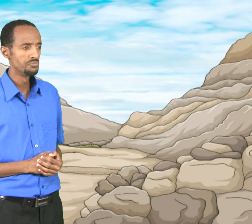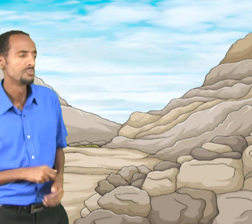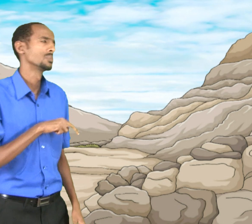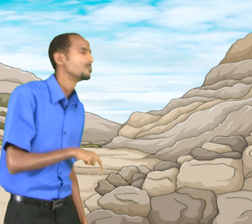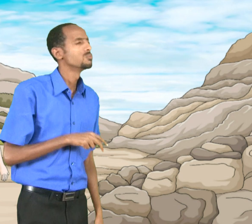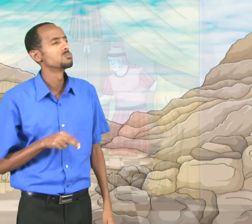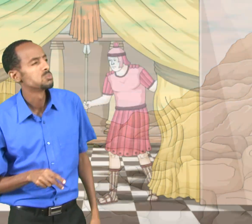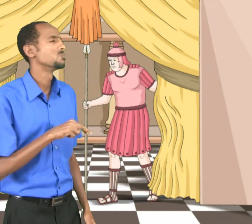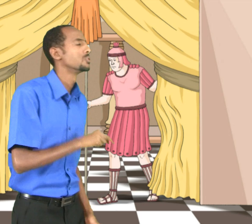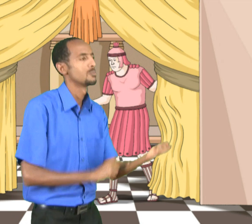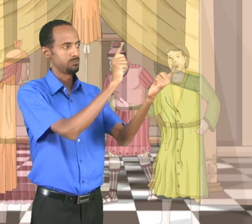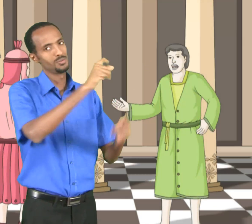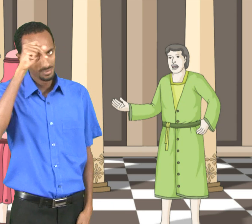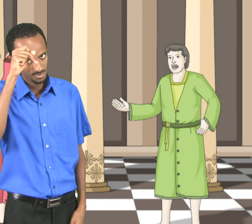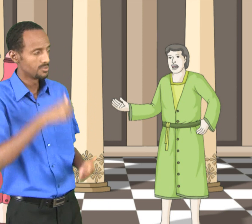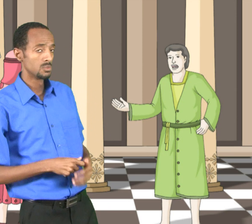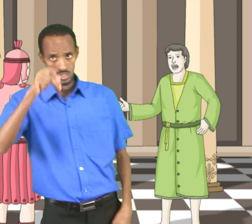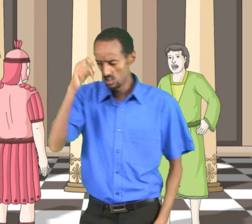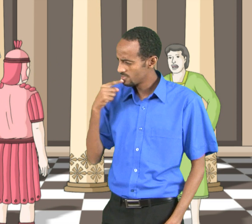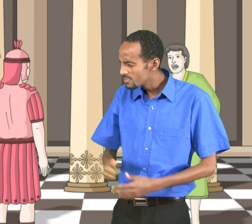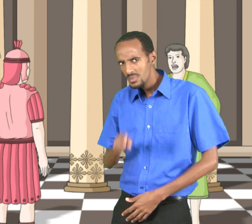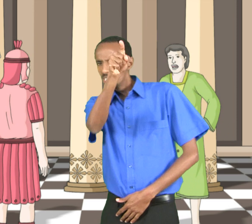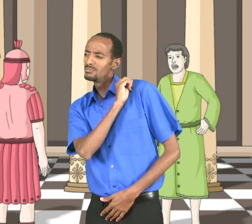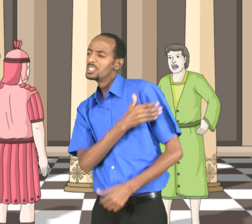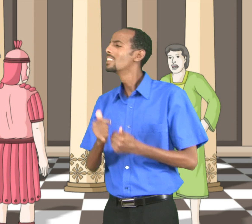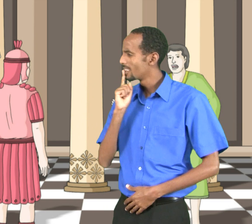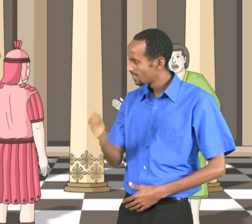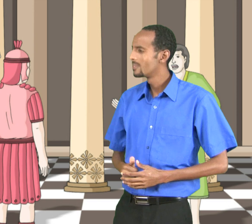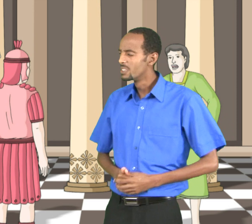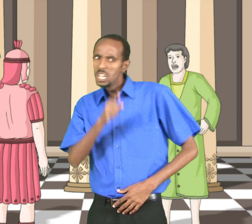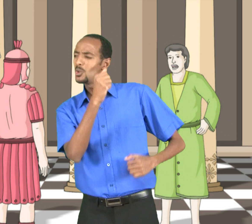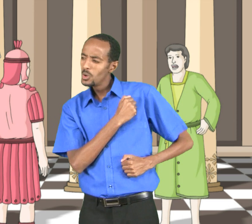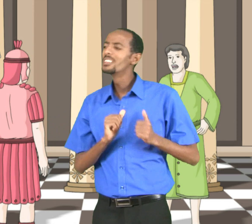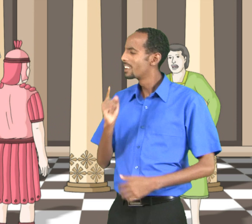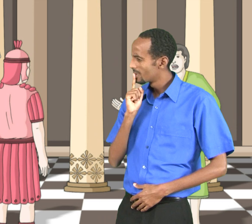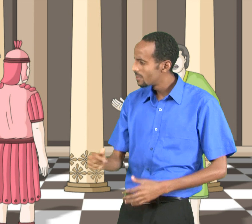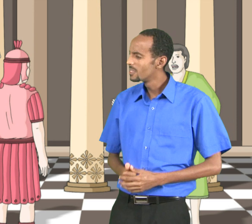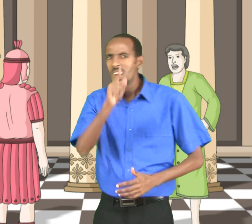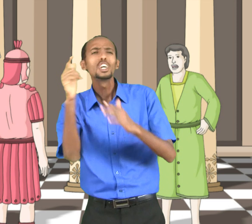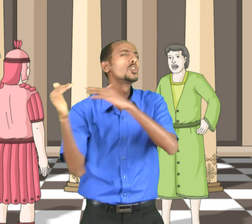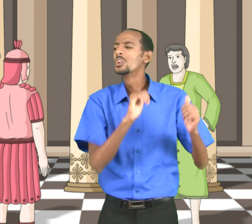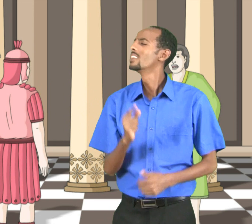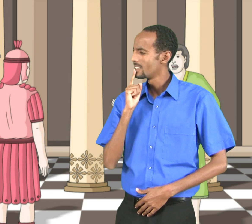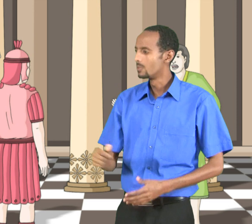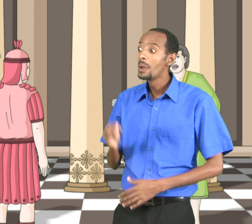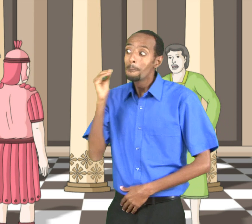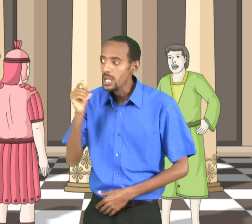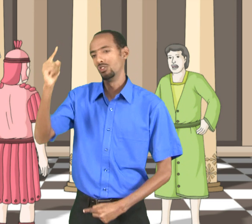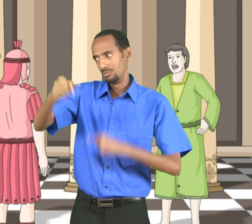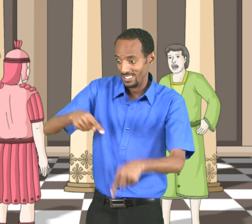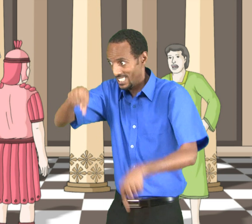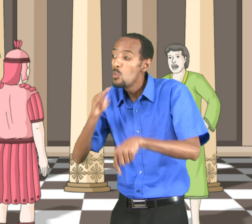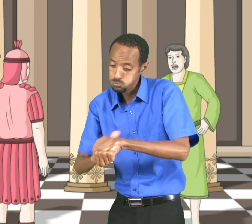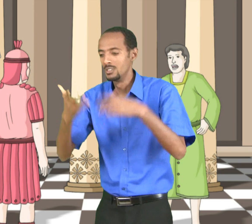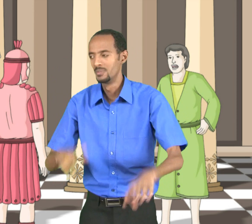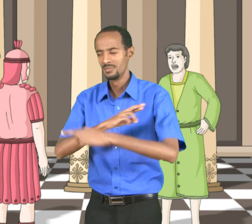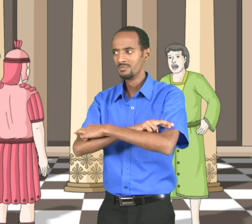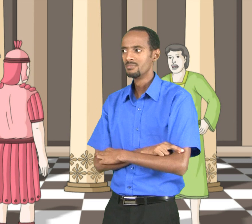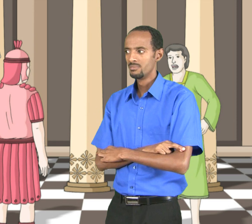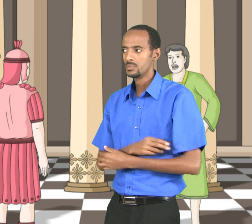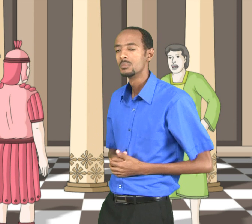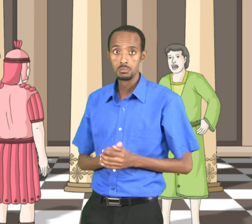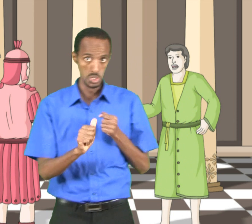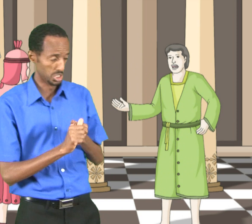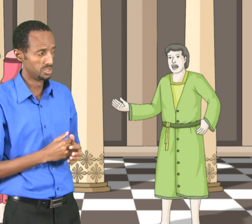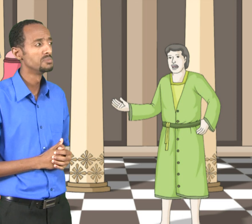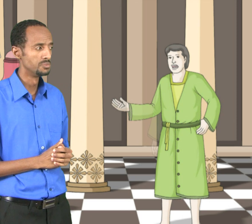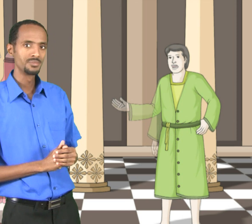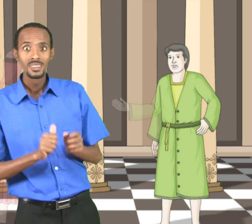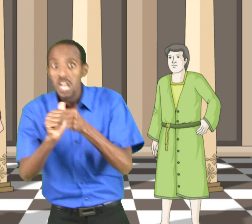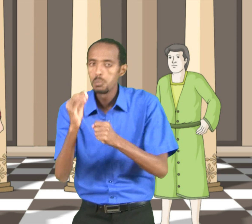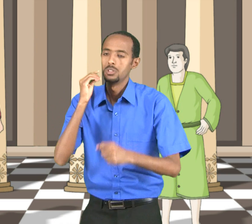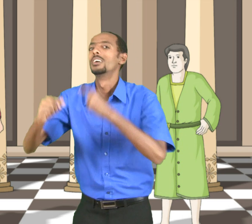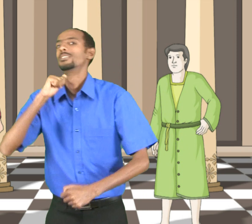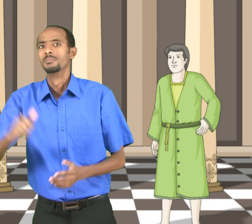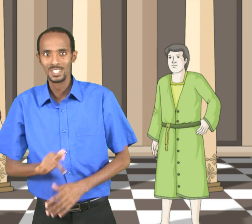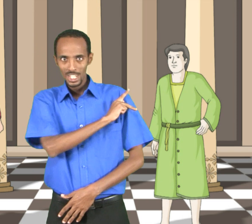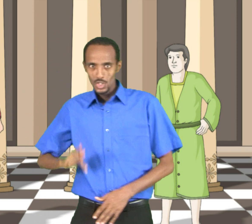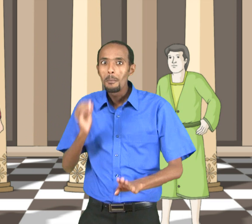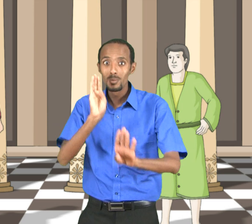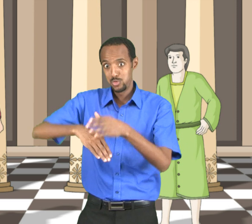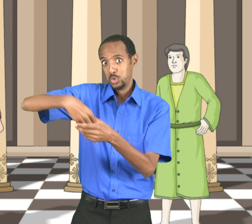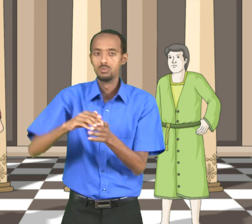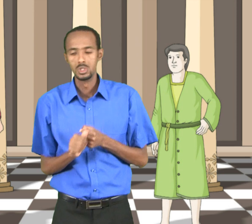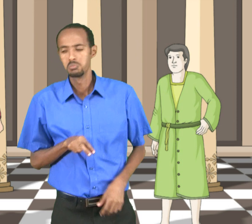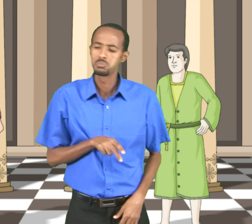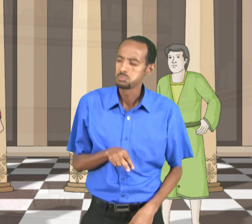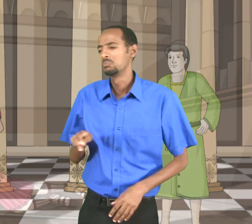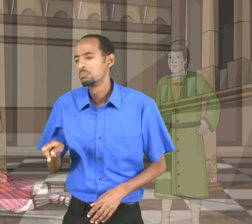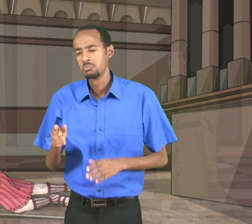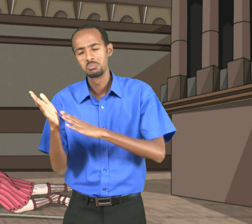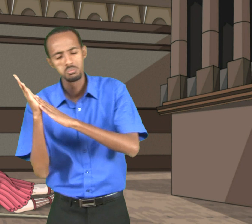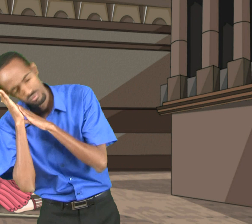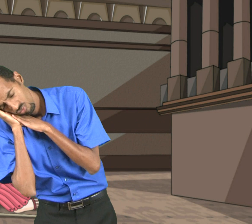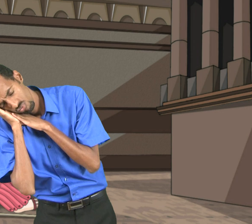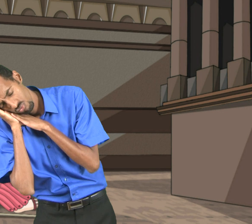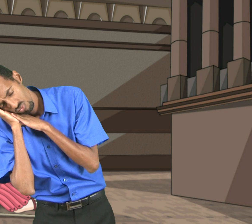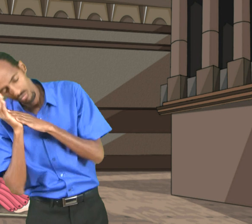When Uriah came to him, David asked how Joab and the troops were doing with the war. Then he said to Uriah, “Go down to your house and wash your feet.” So Uriah left the palace, and a gift from the king followed him.